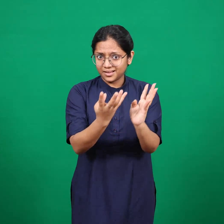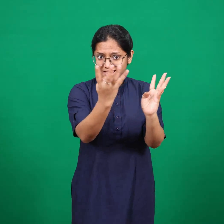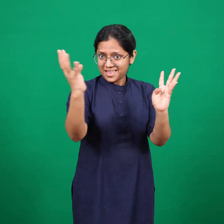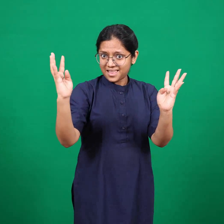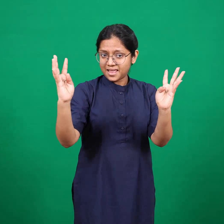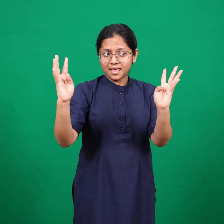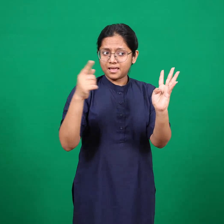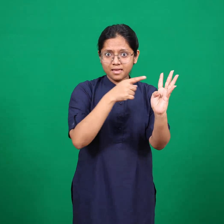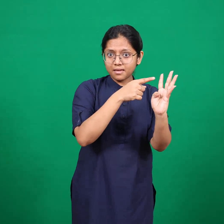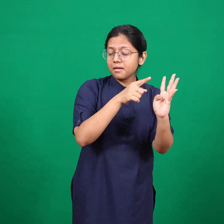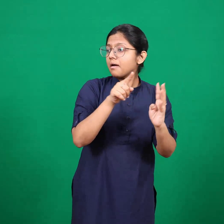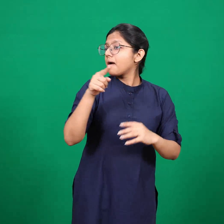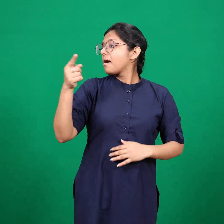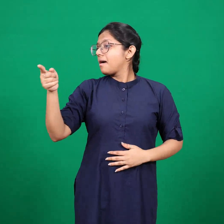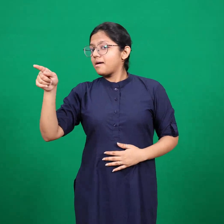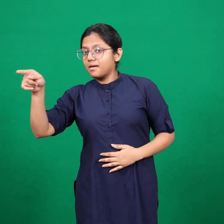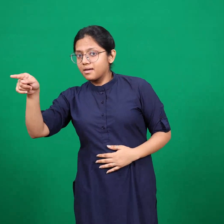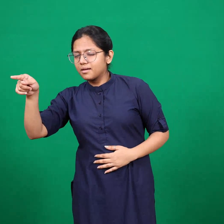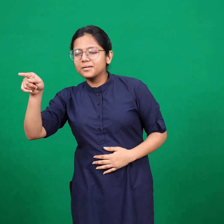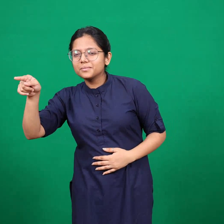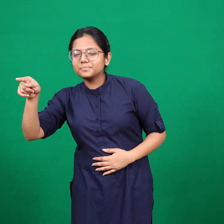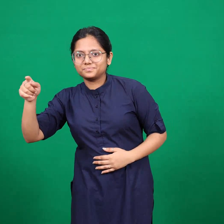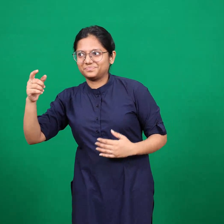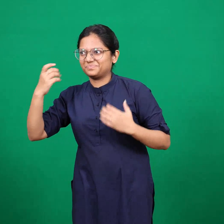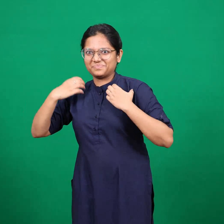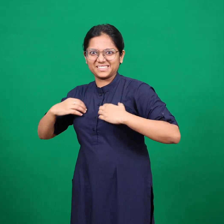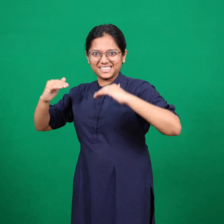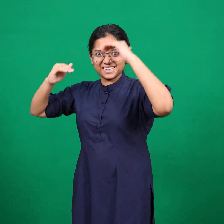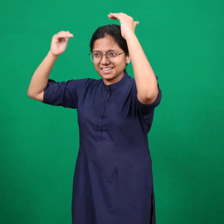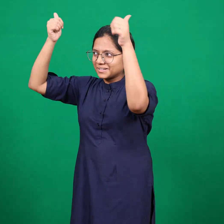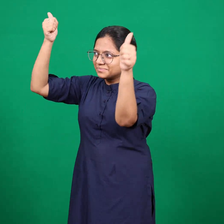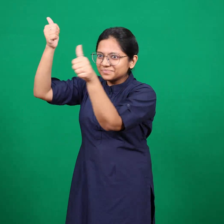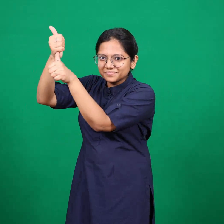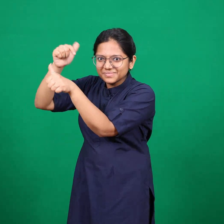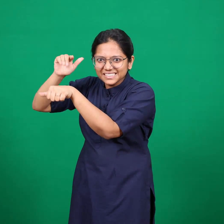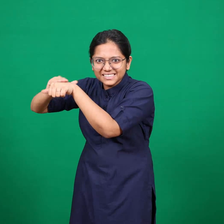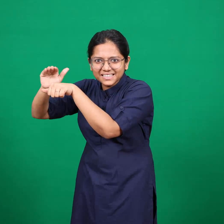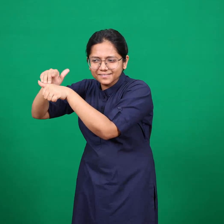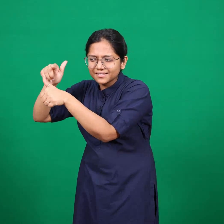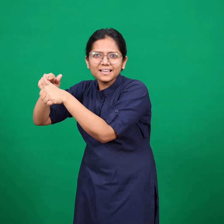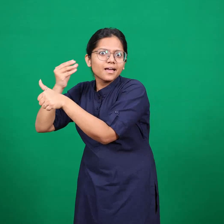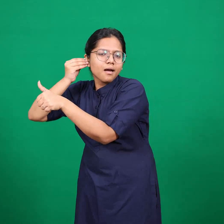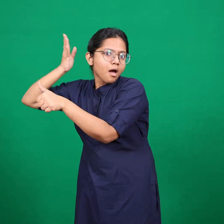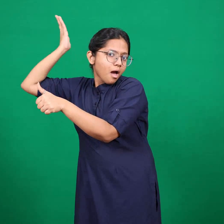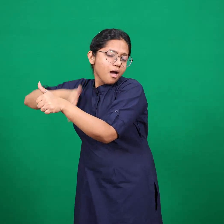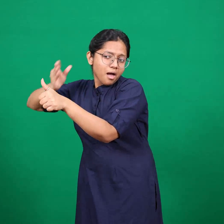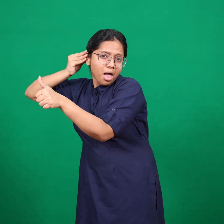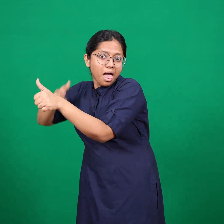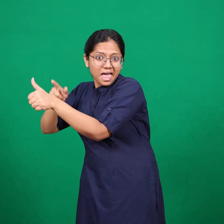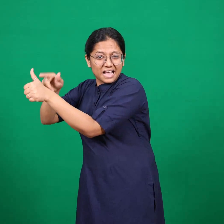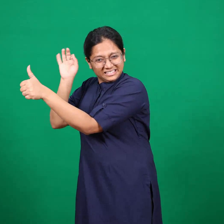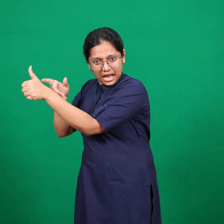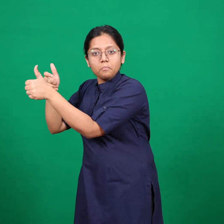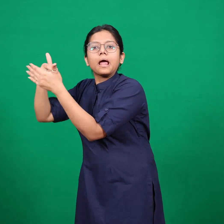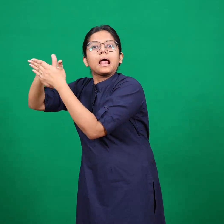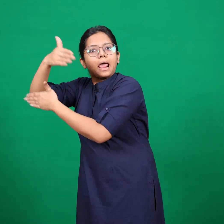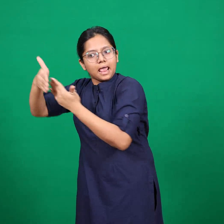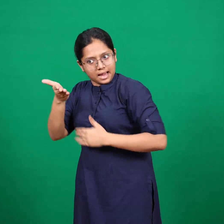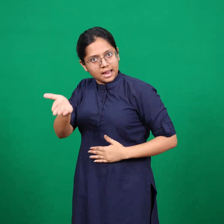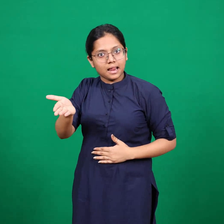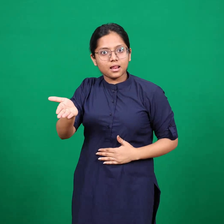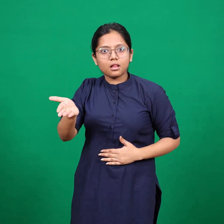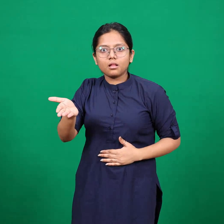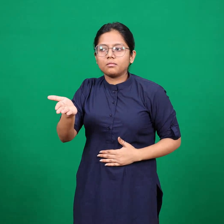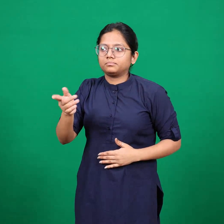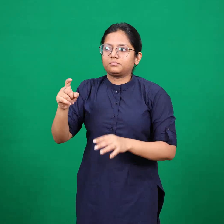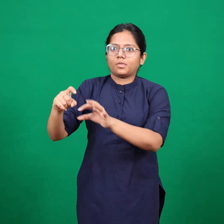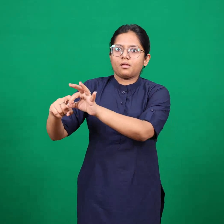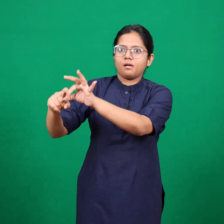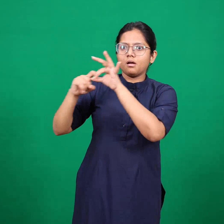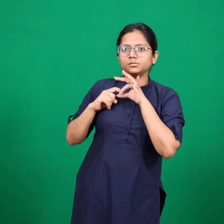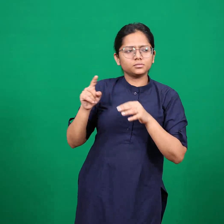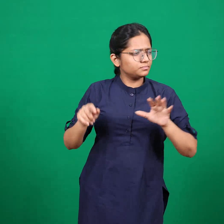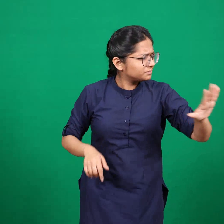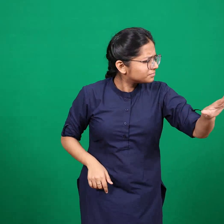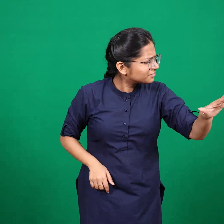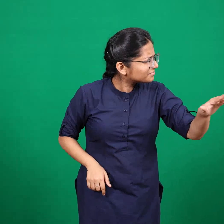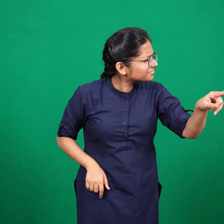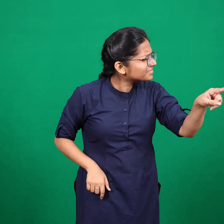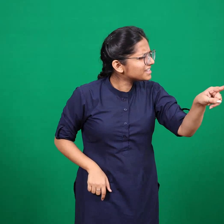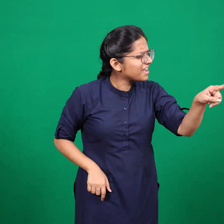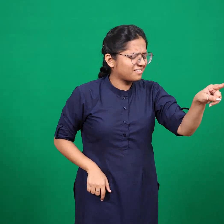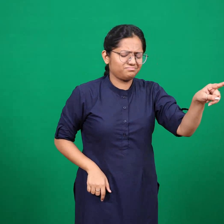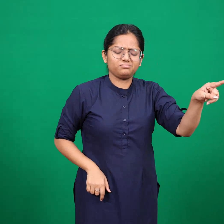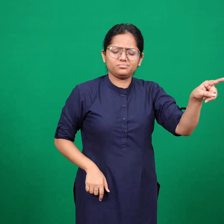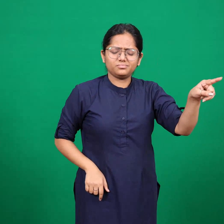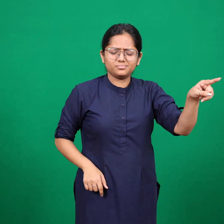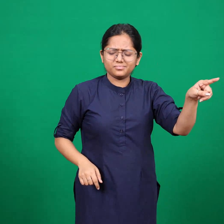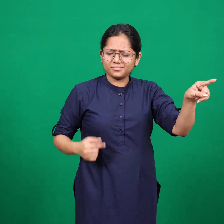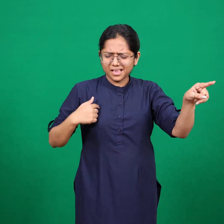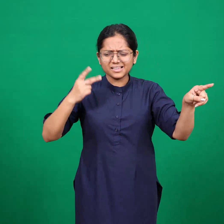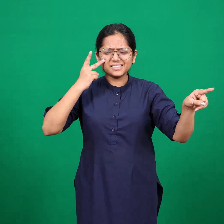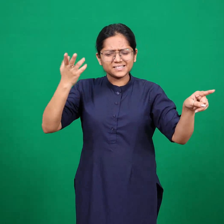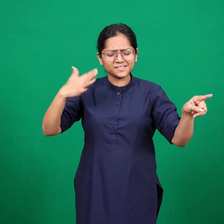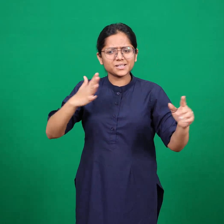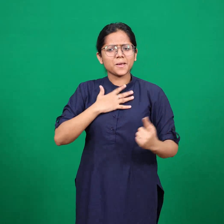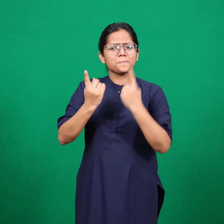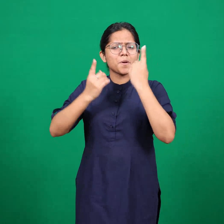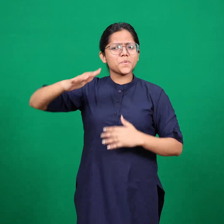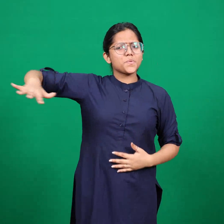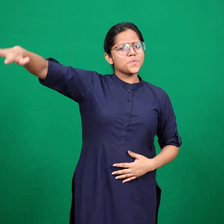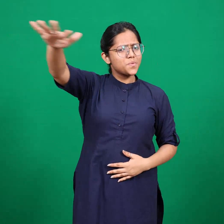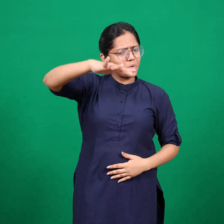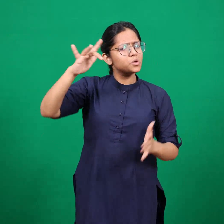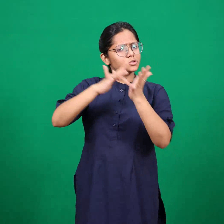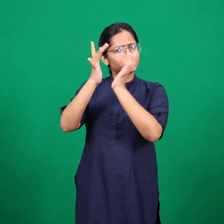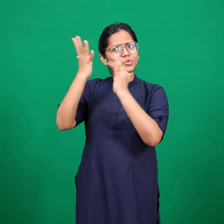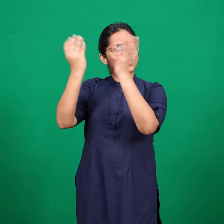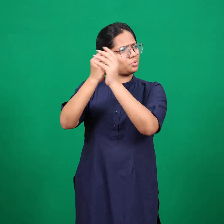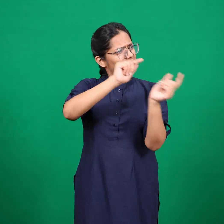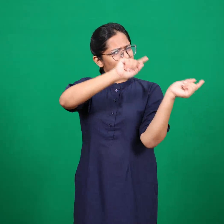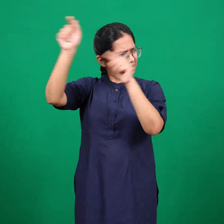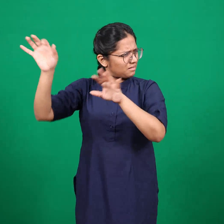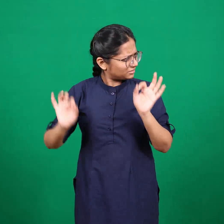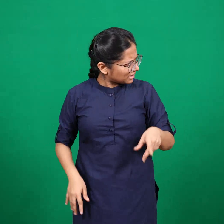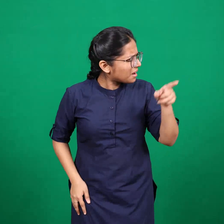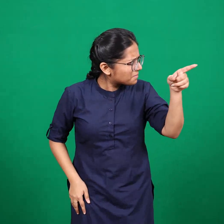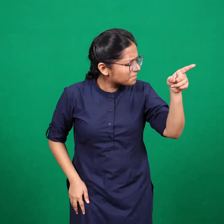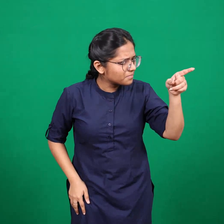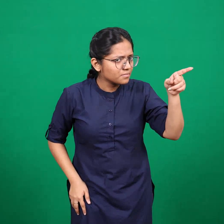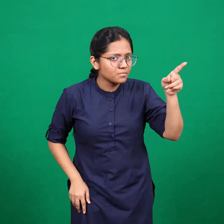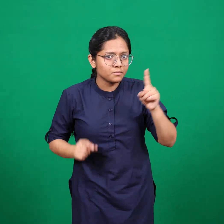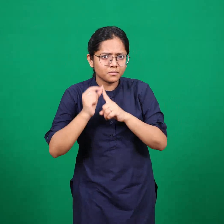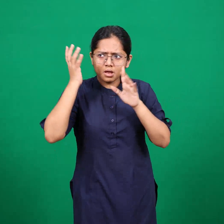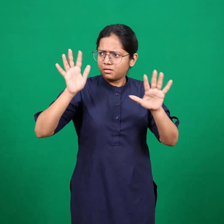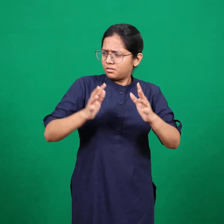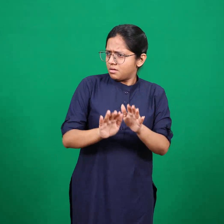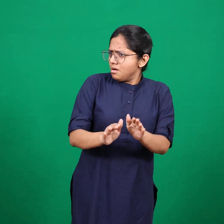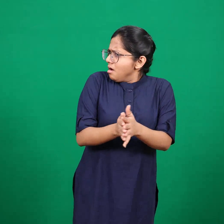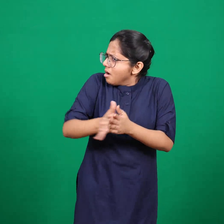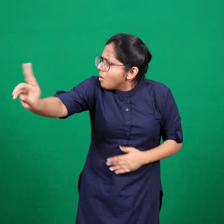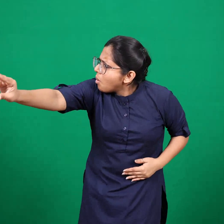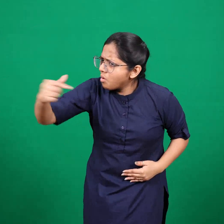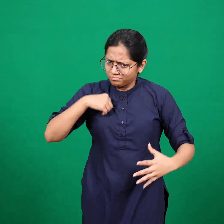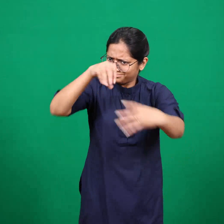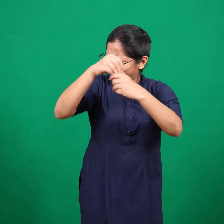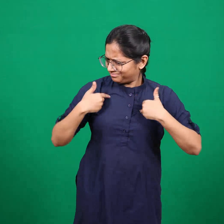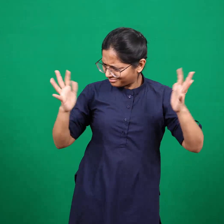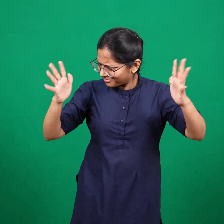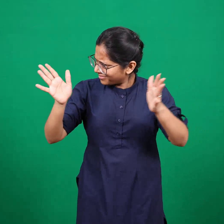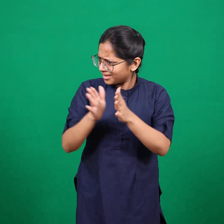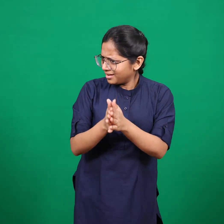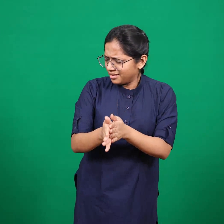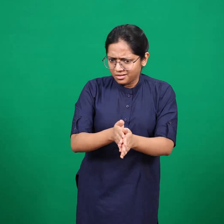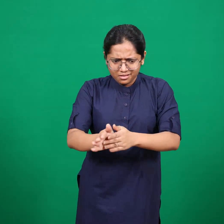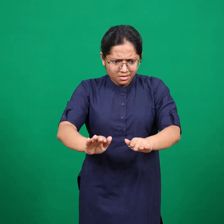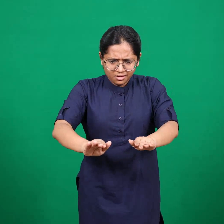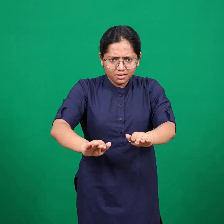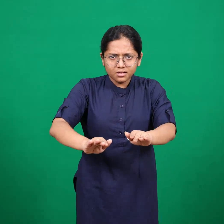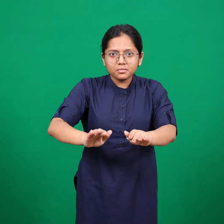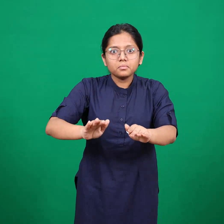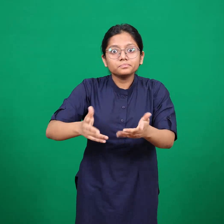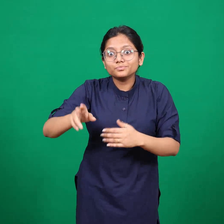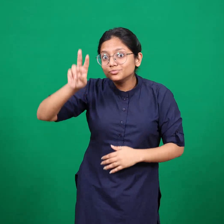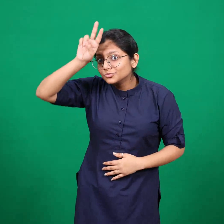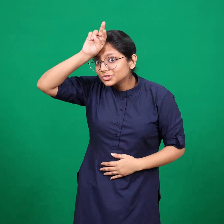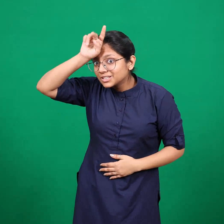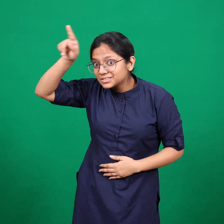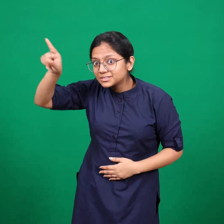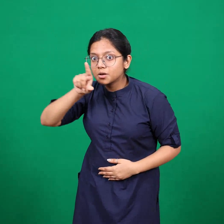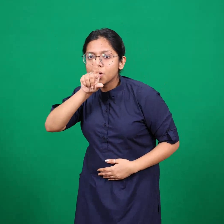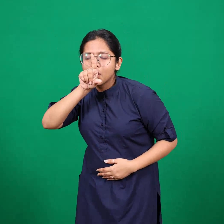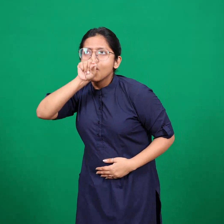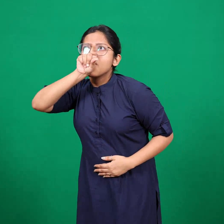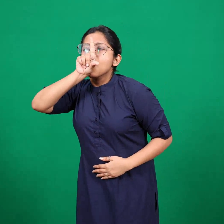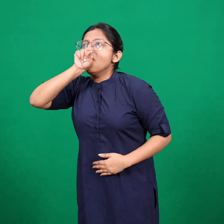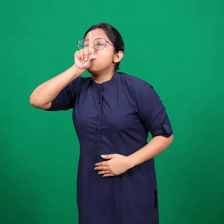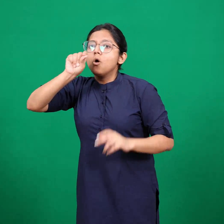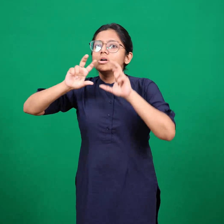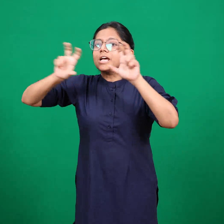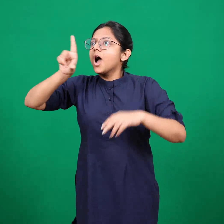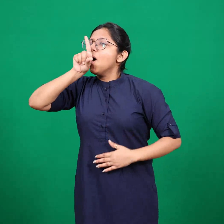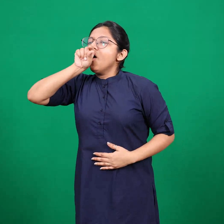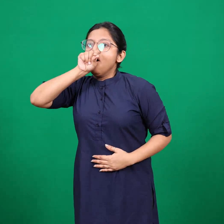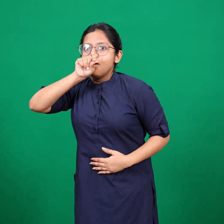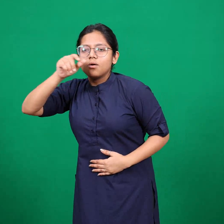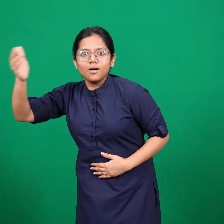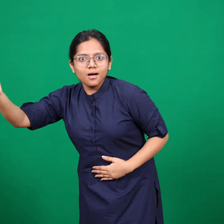One of the high priest's servants, a relative of the man whose ear Peter had cut off, asked, "Didn' t I see you with Him in the garden?"